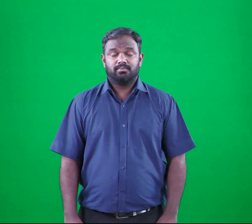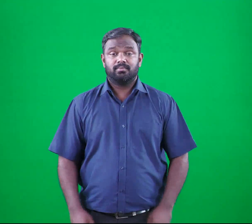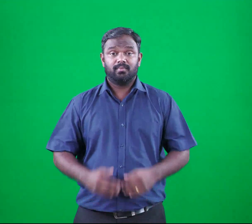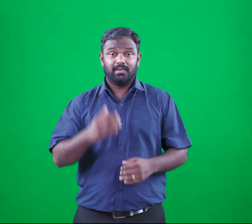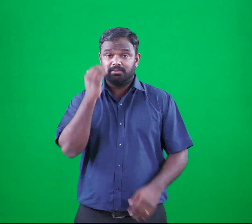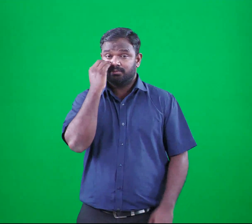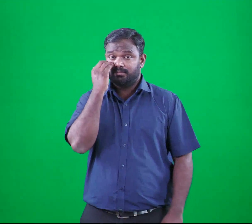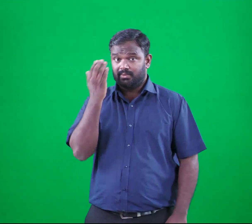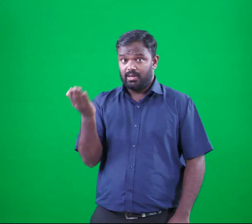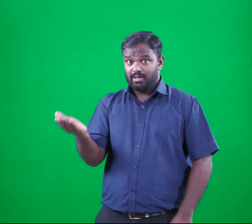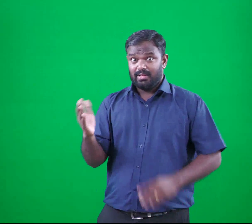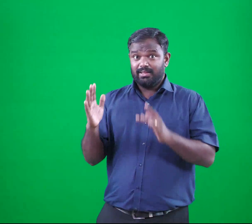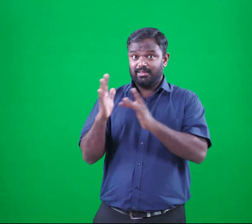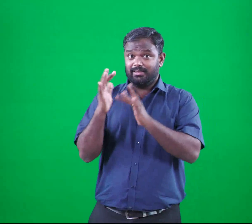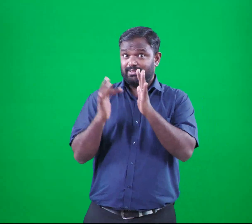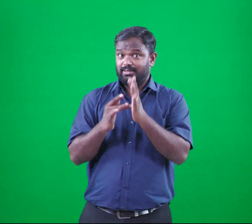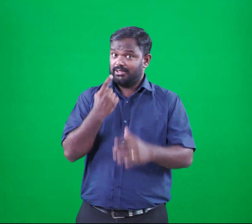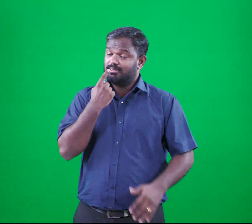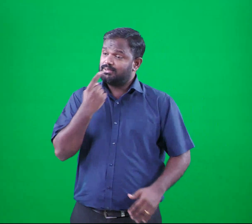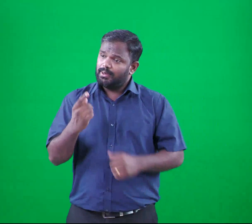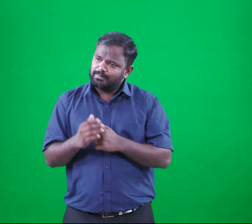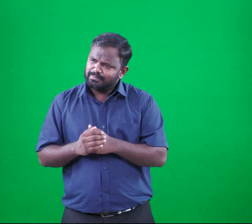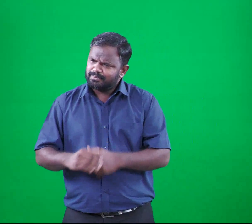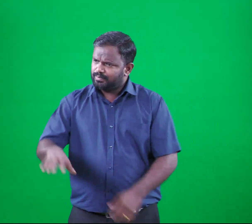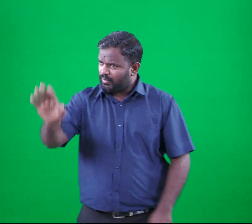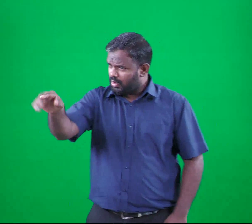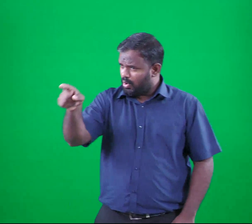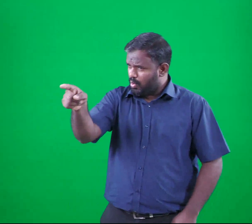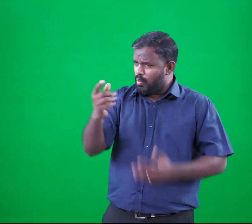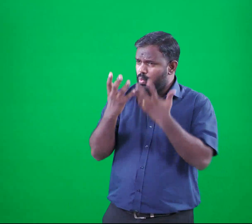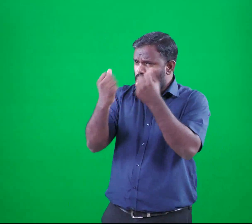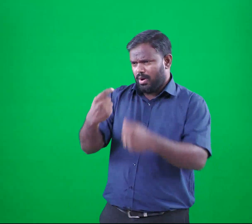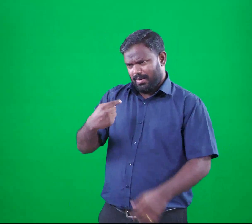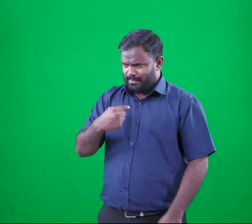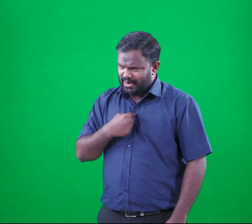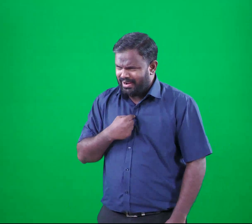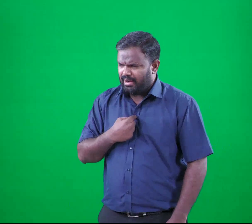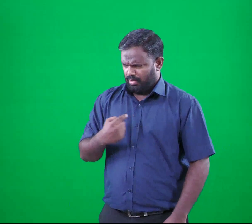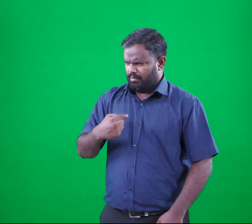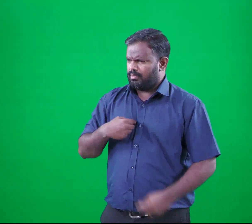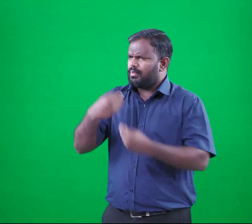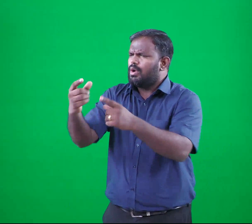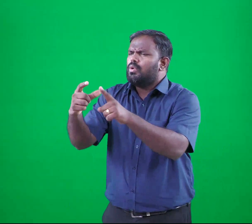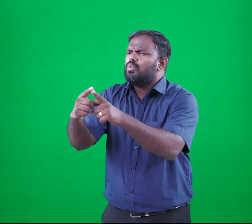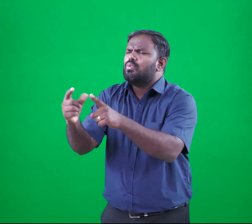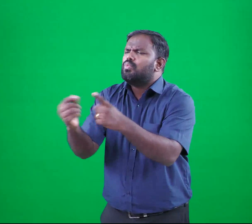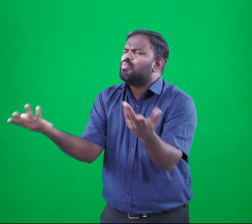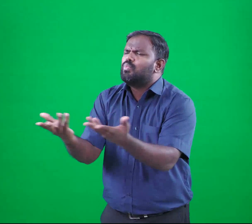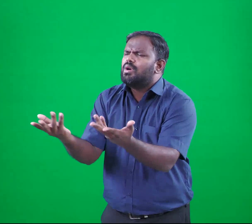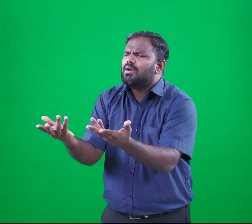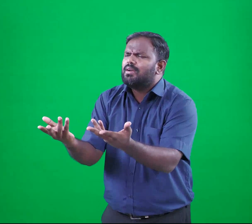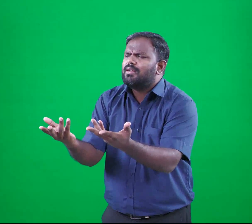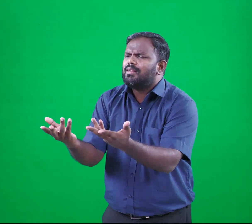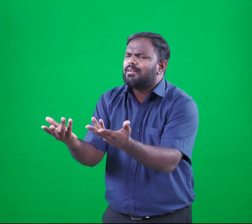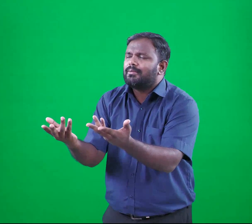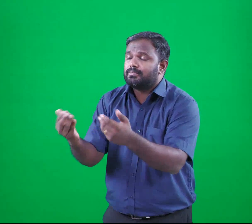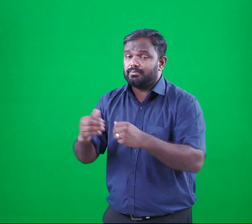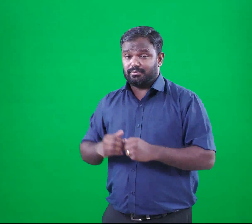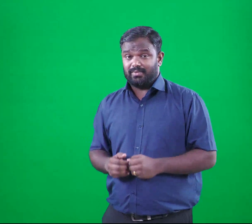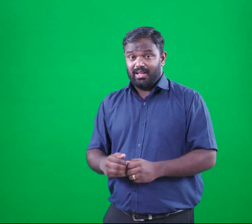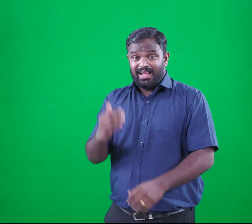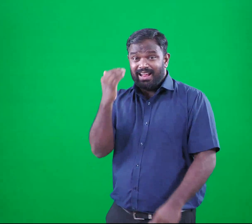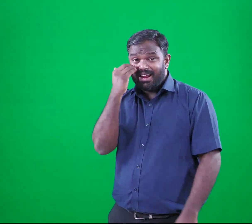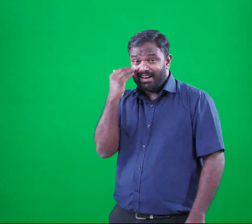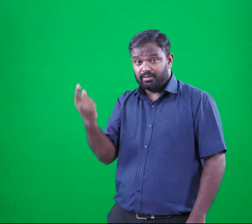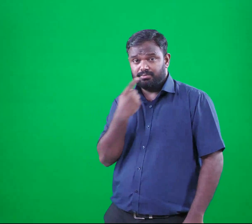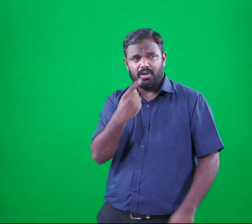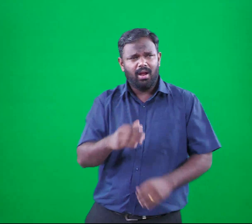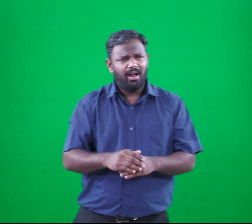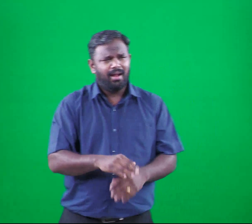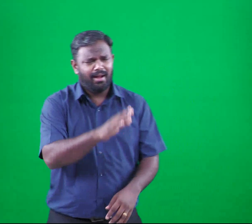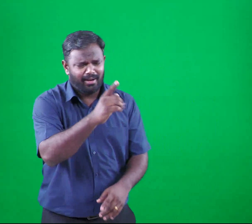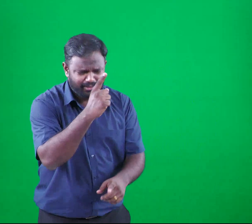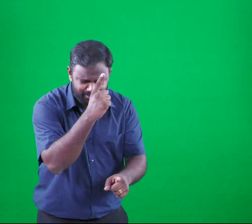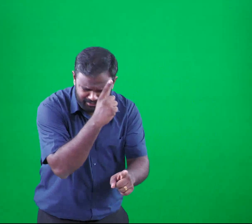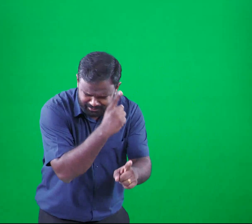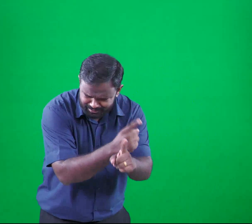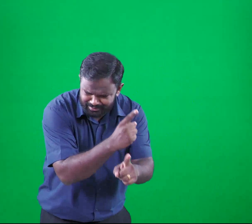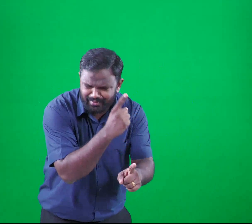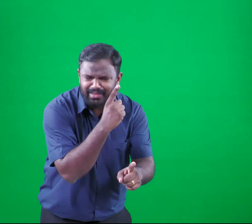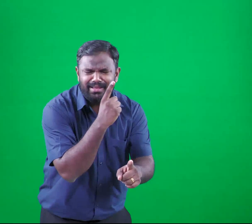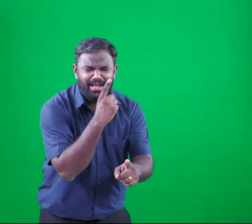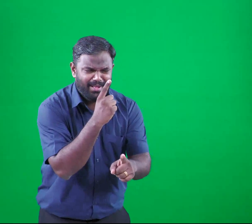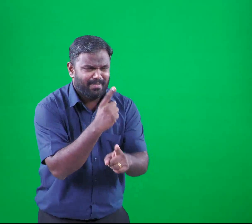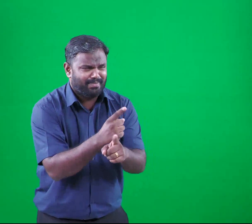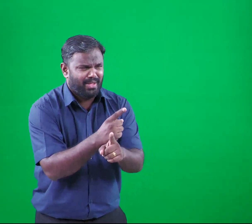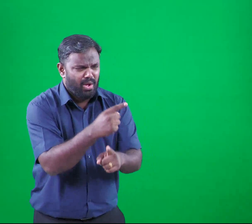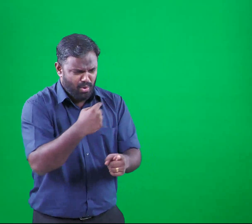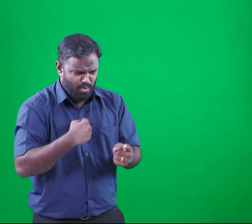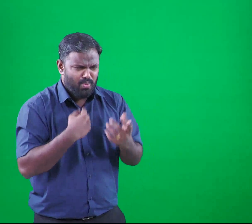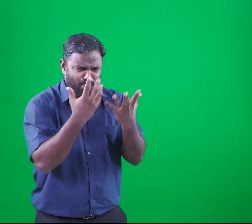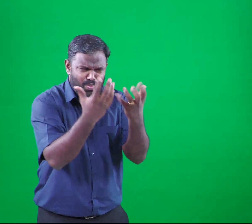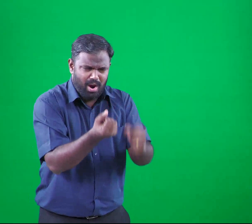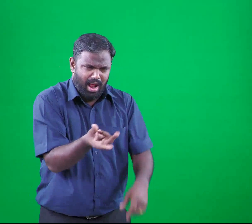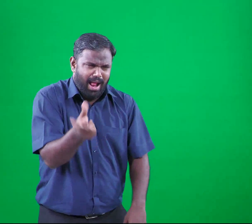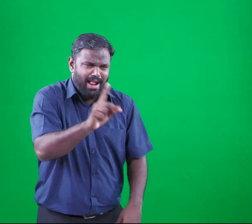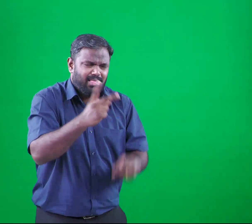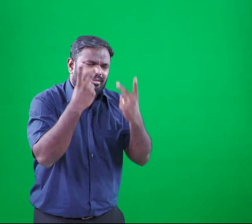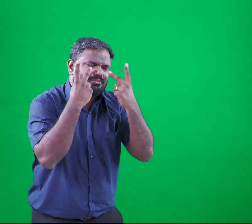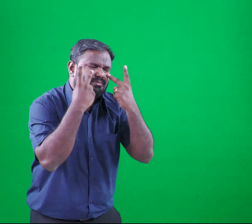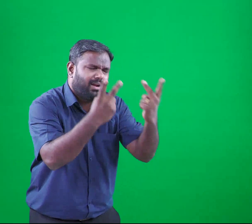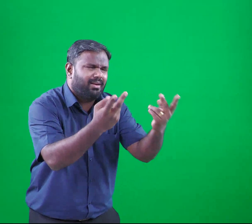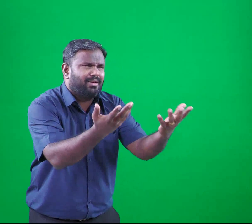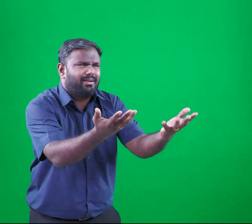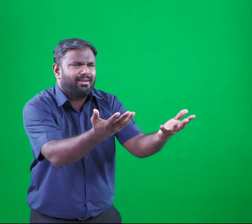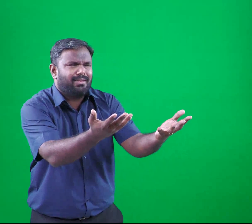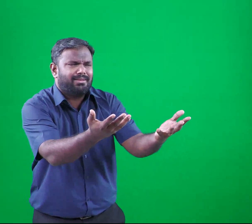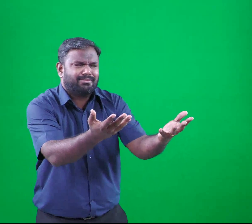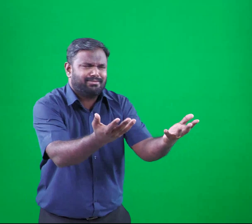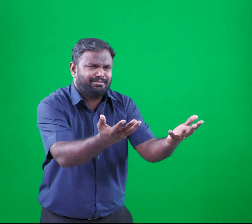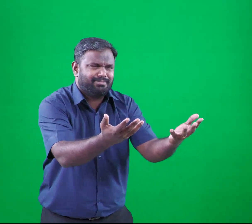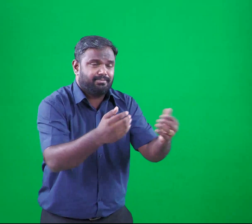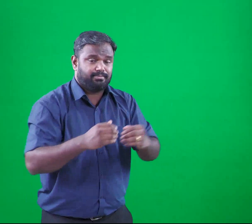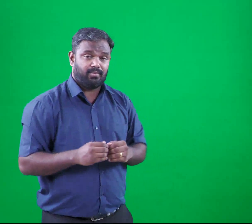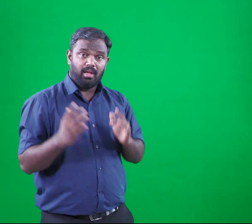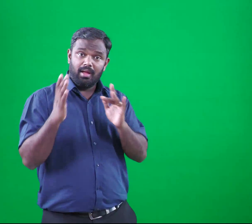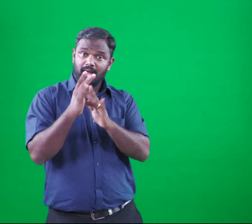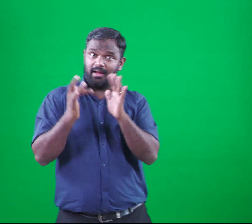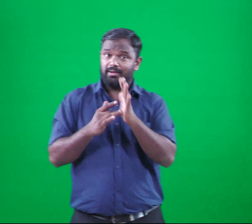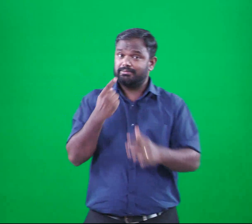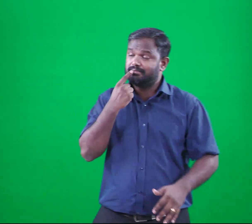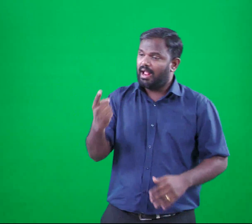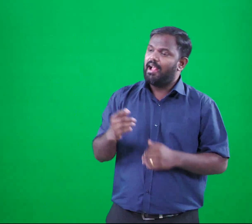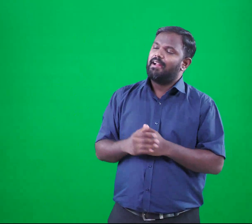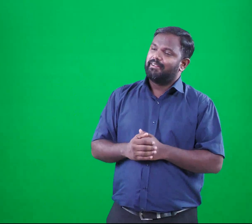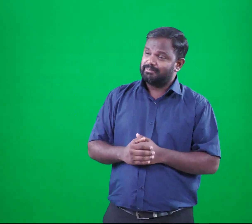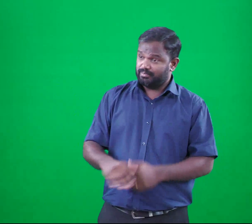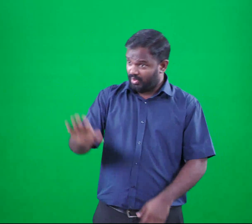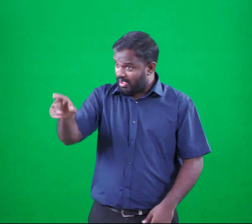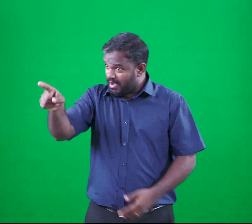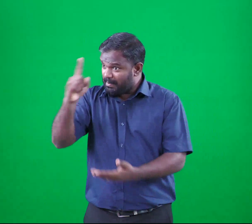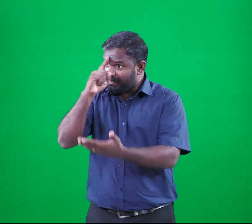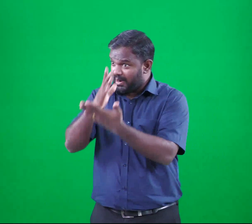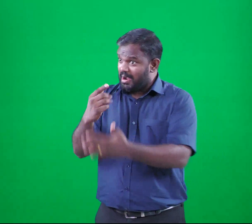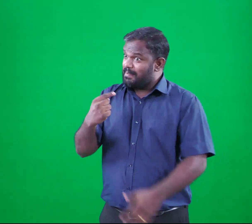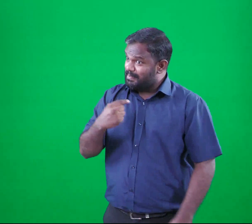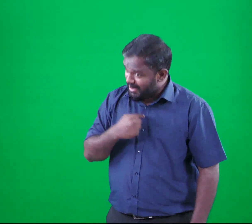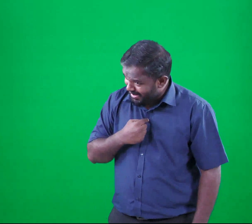"What do you want Me to do for you?" Jesus asked. "Rabboni," said the blind man, "let me see again."